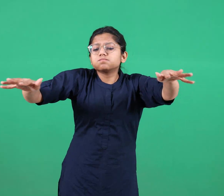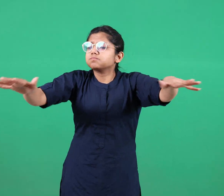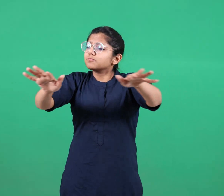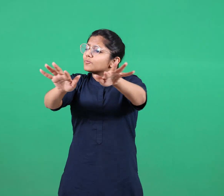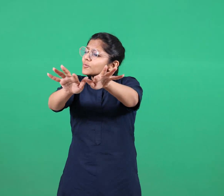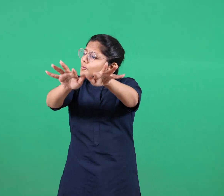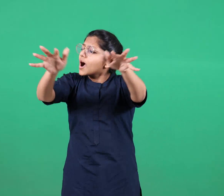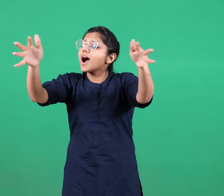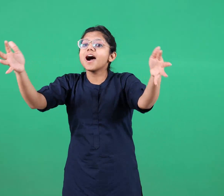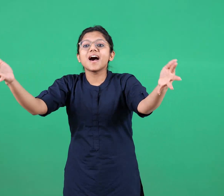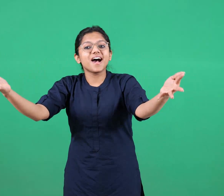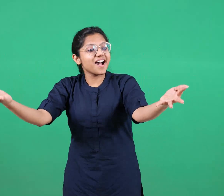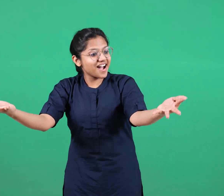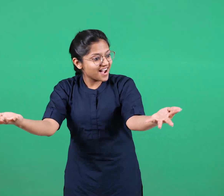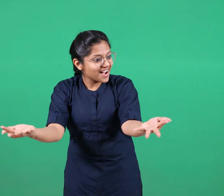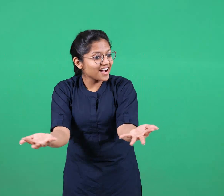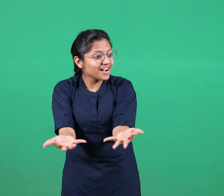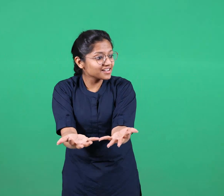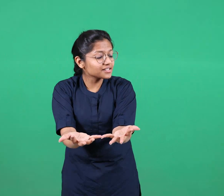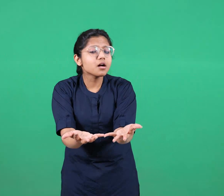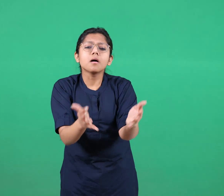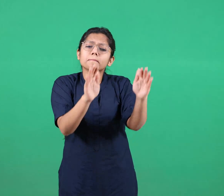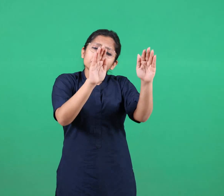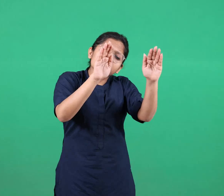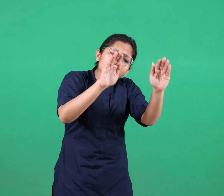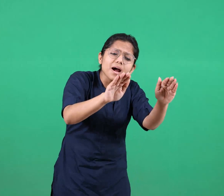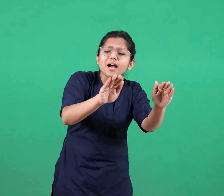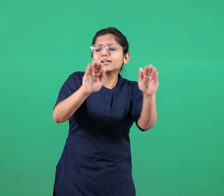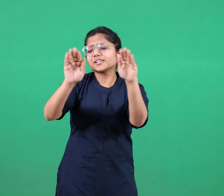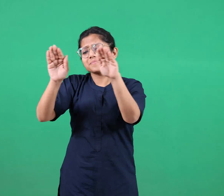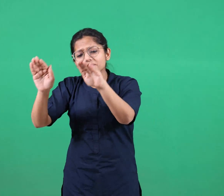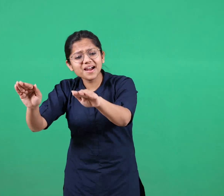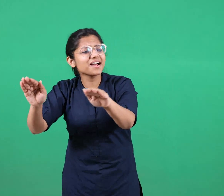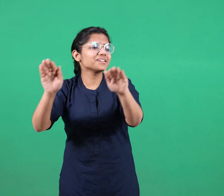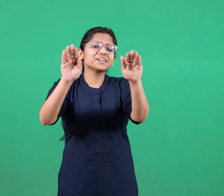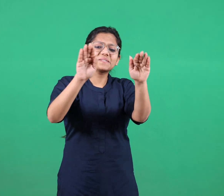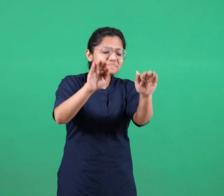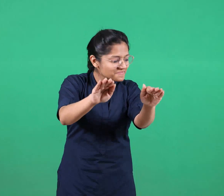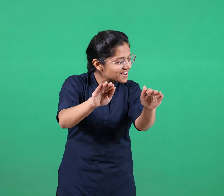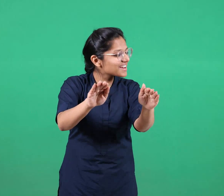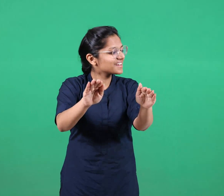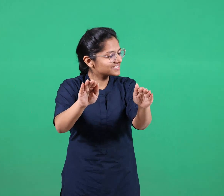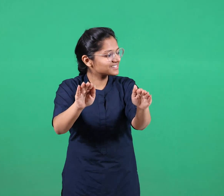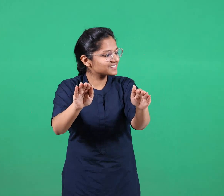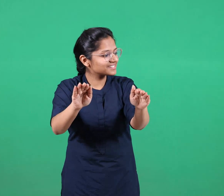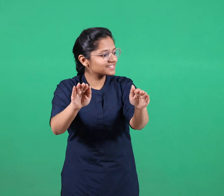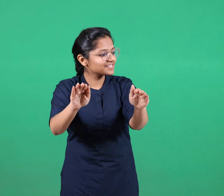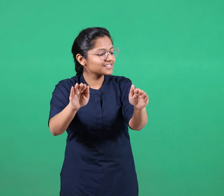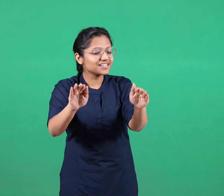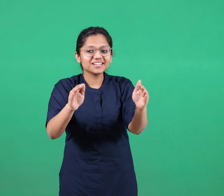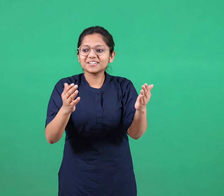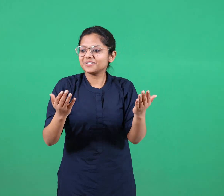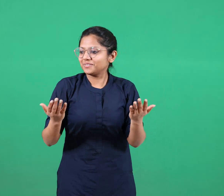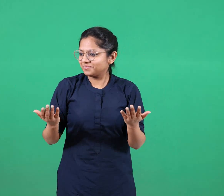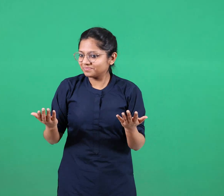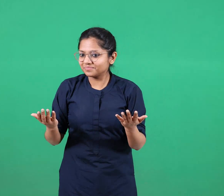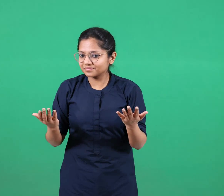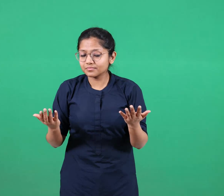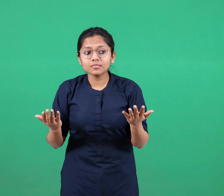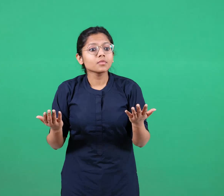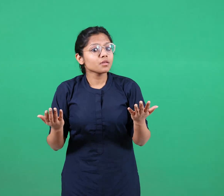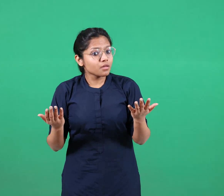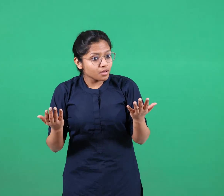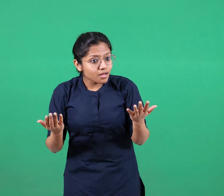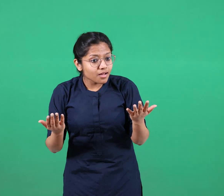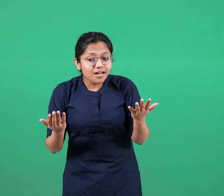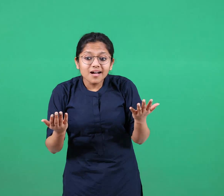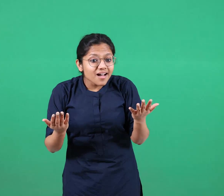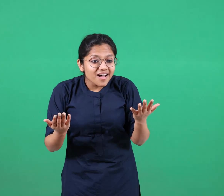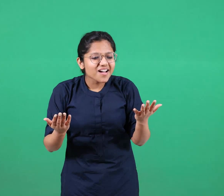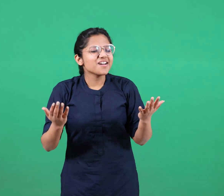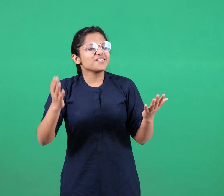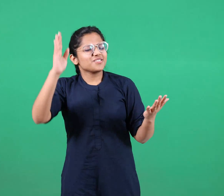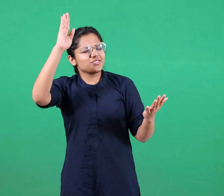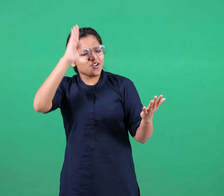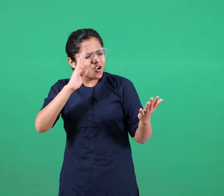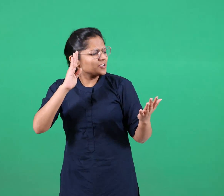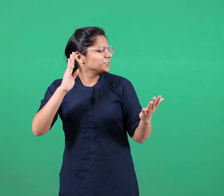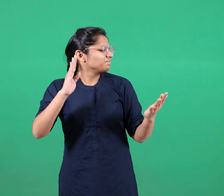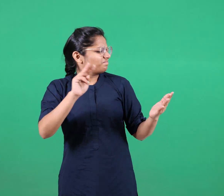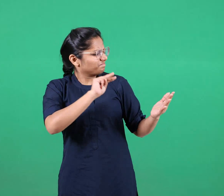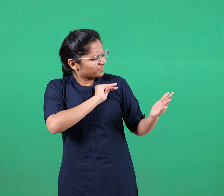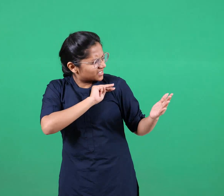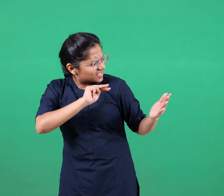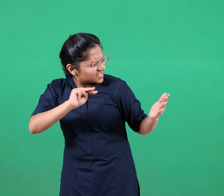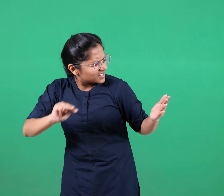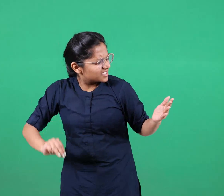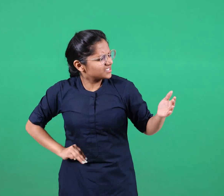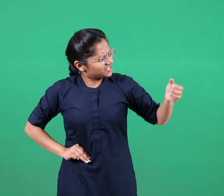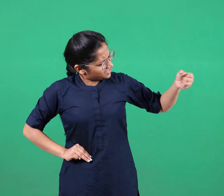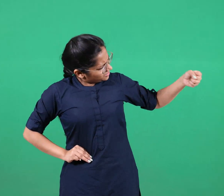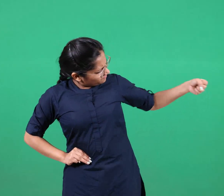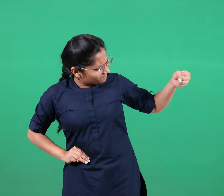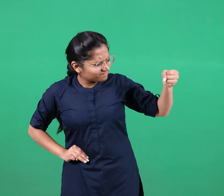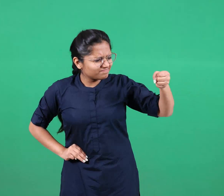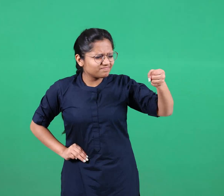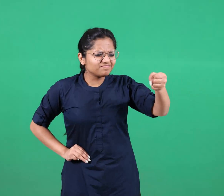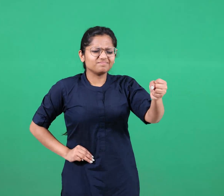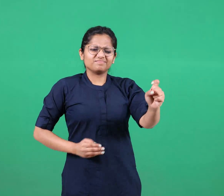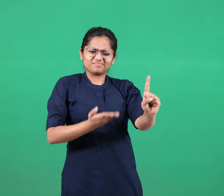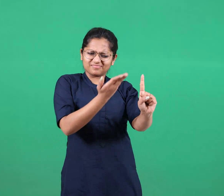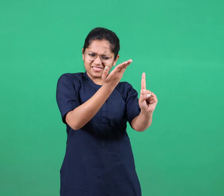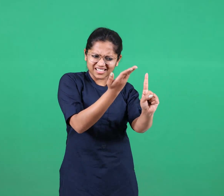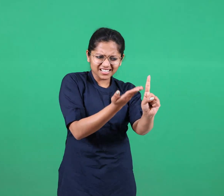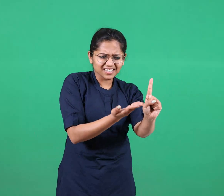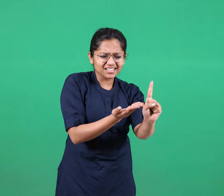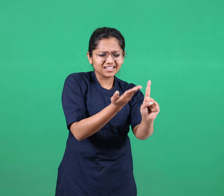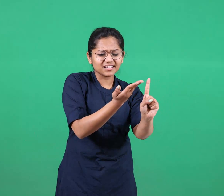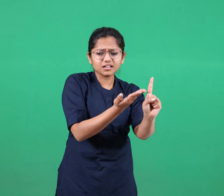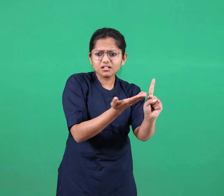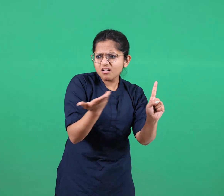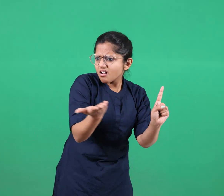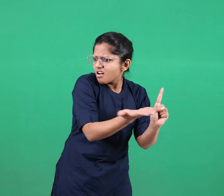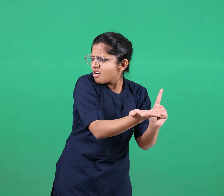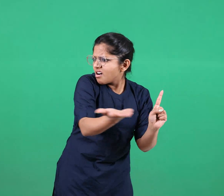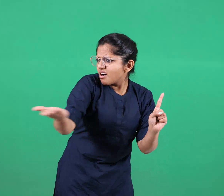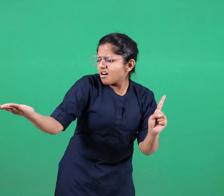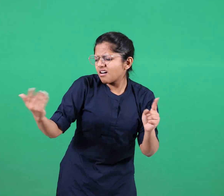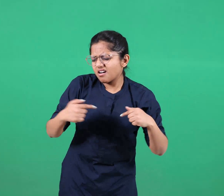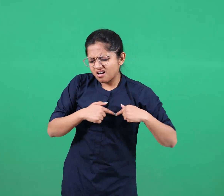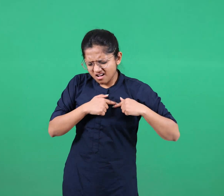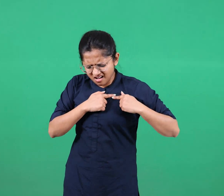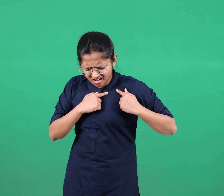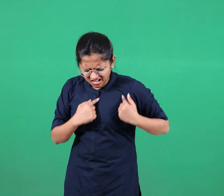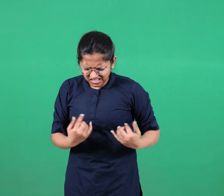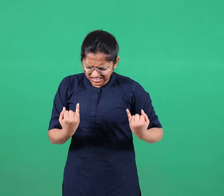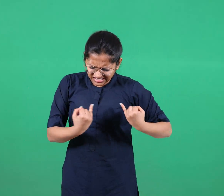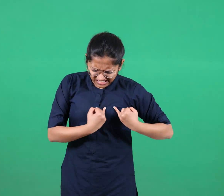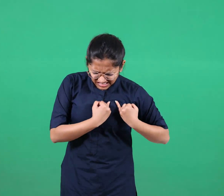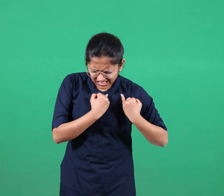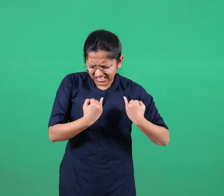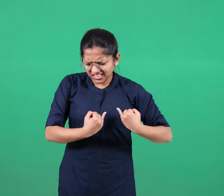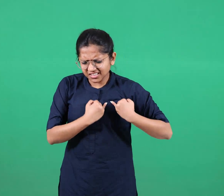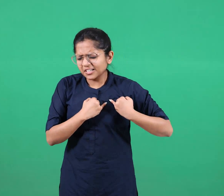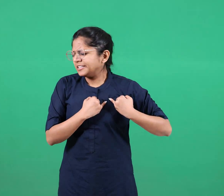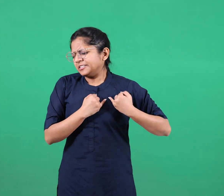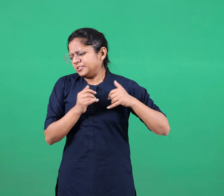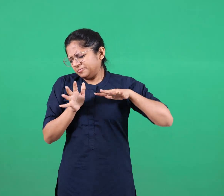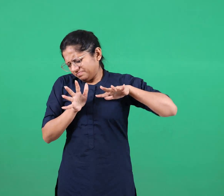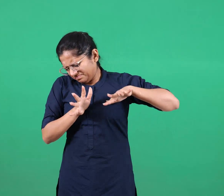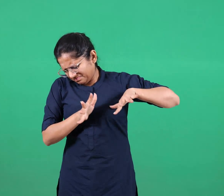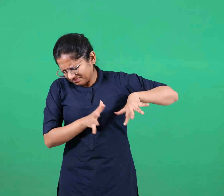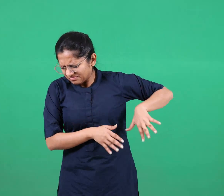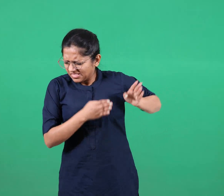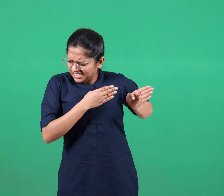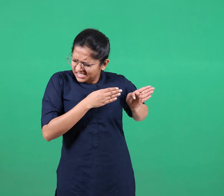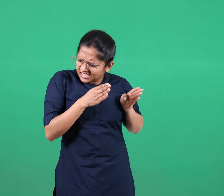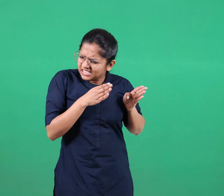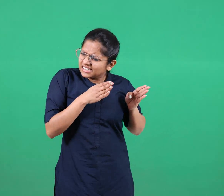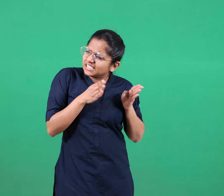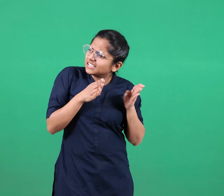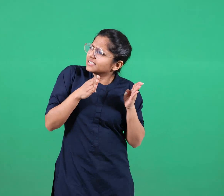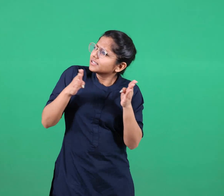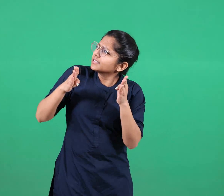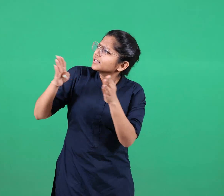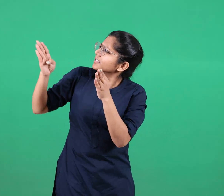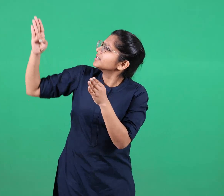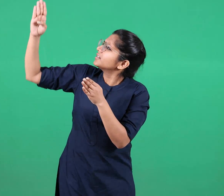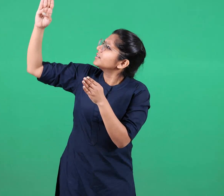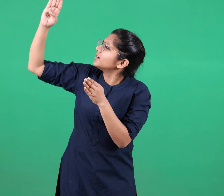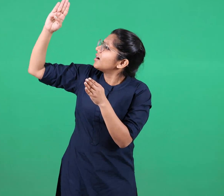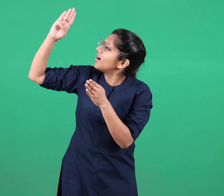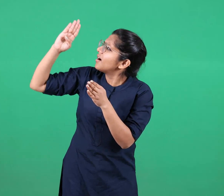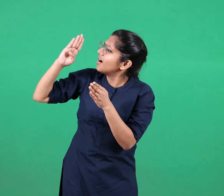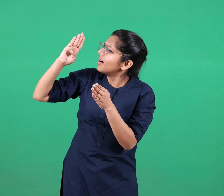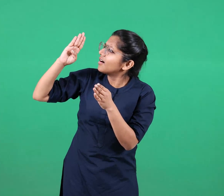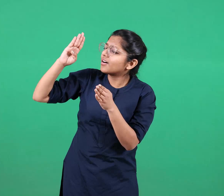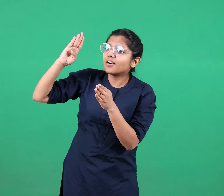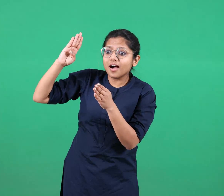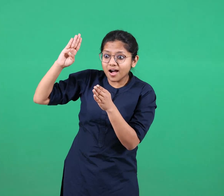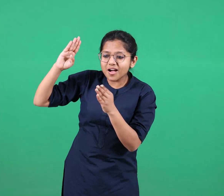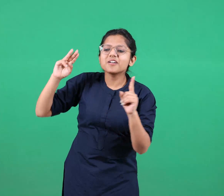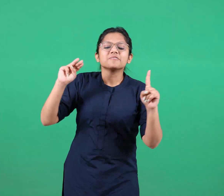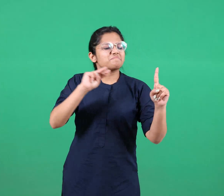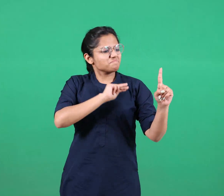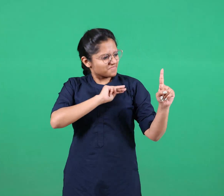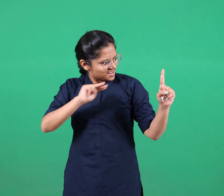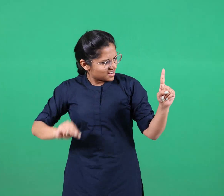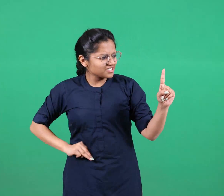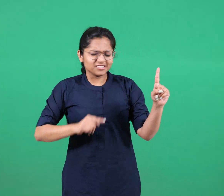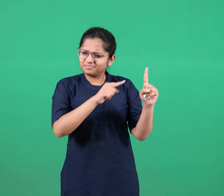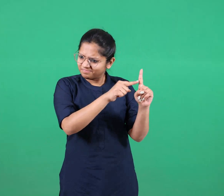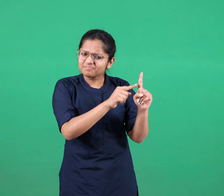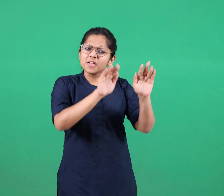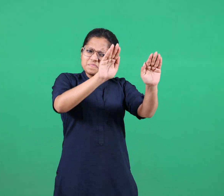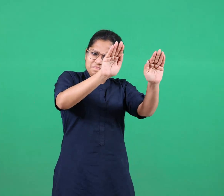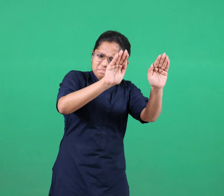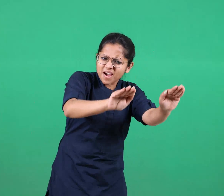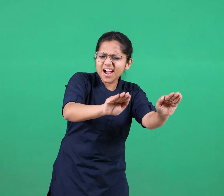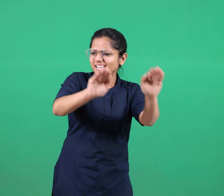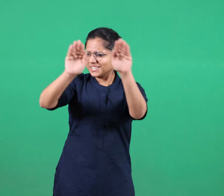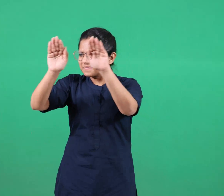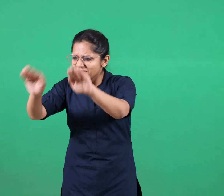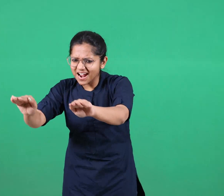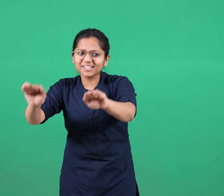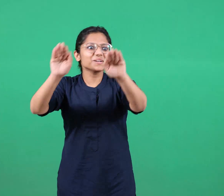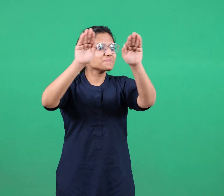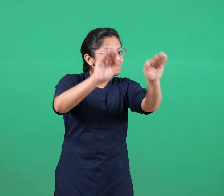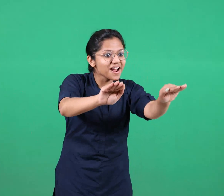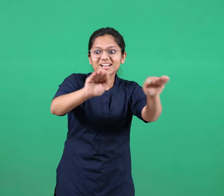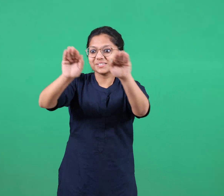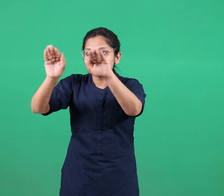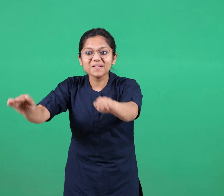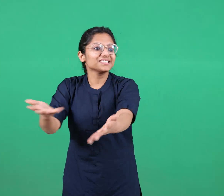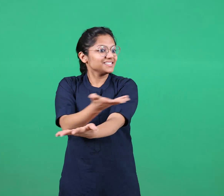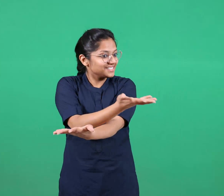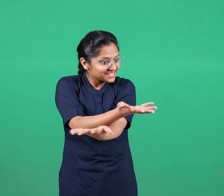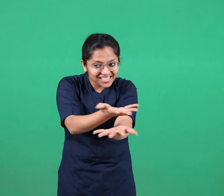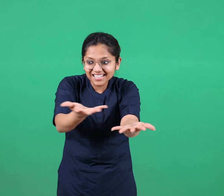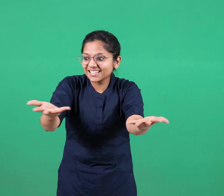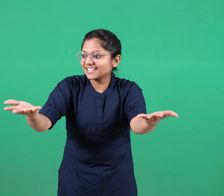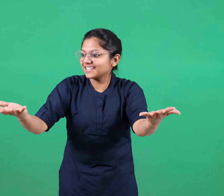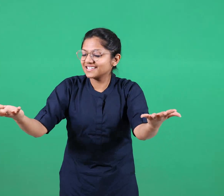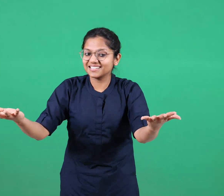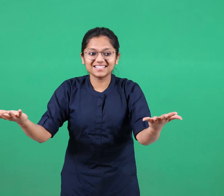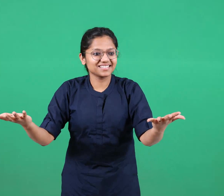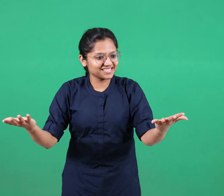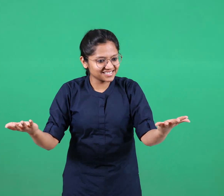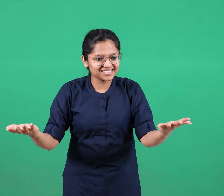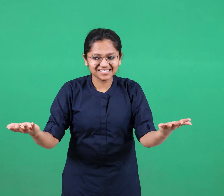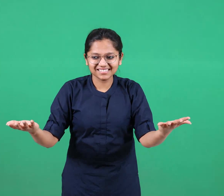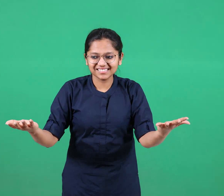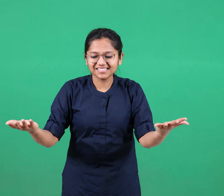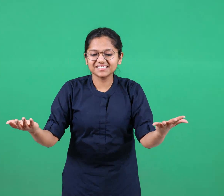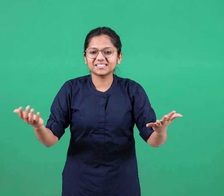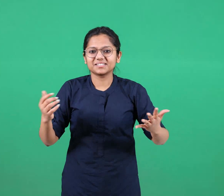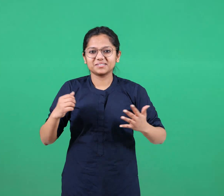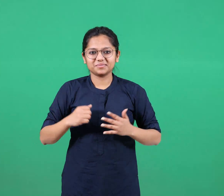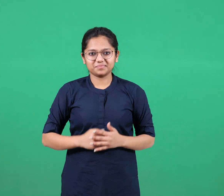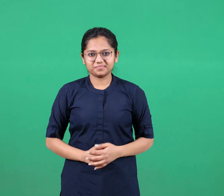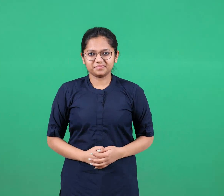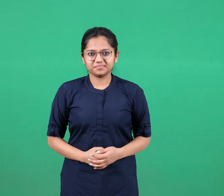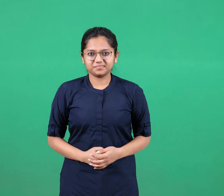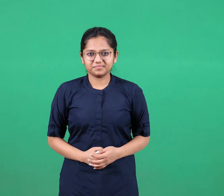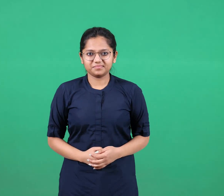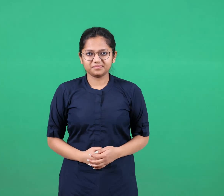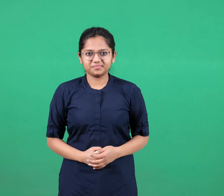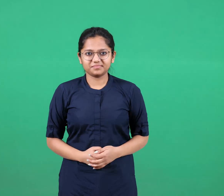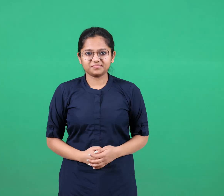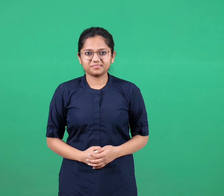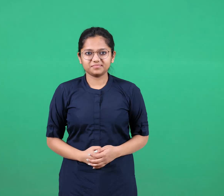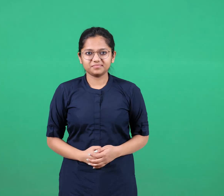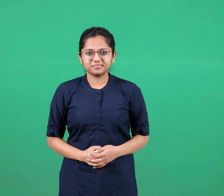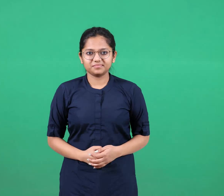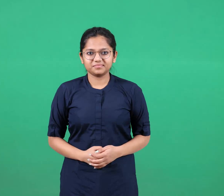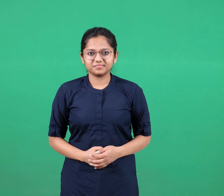When God raised up His Servant, He sent Him first to you to bless you by turning each of you from your wicked ways."